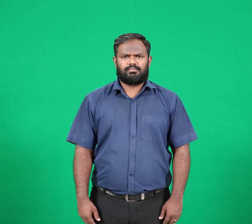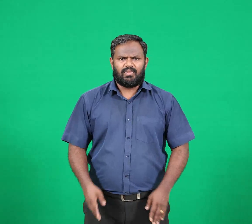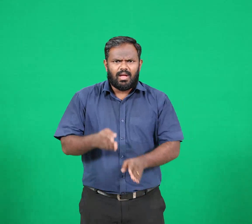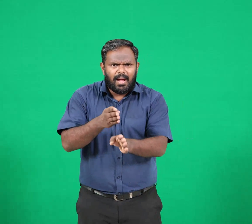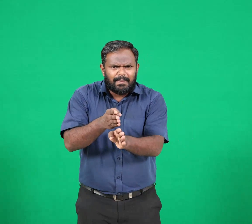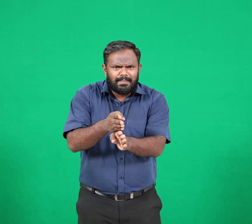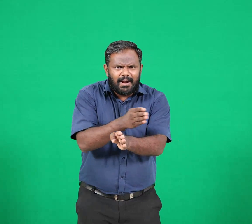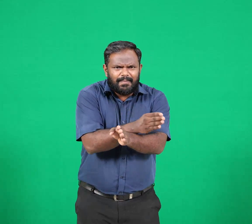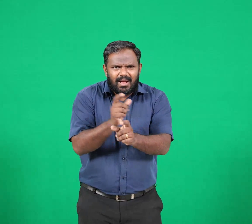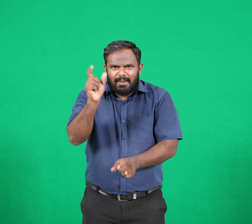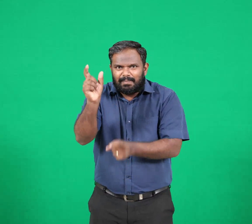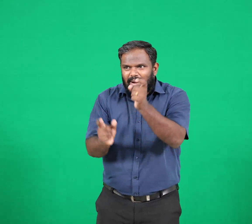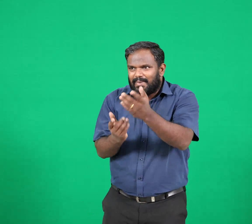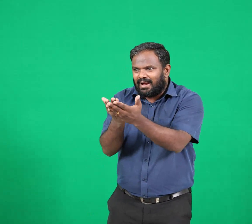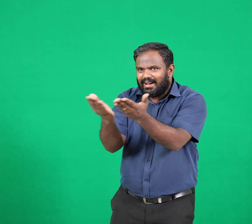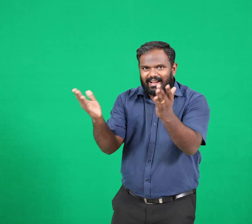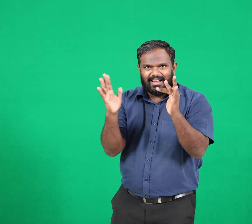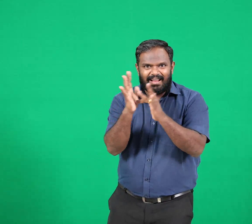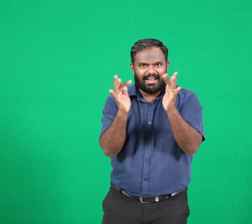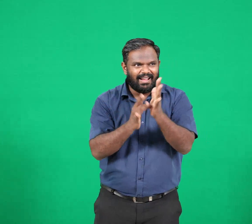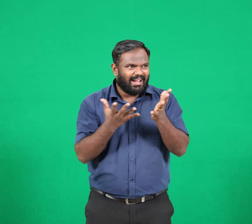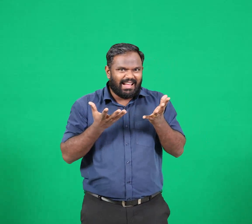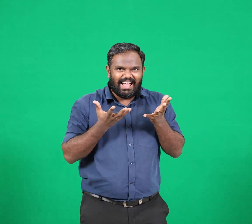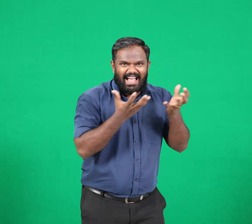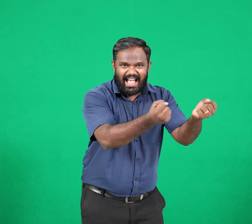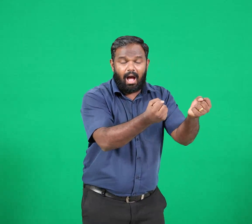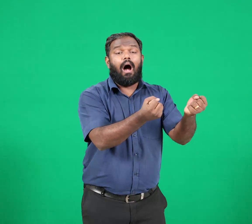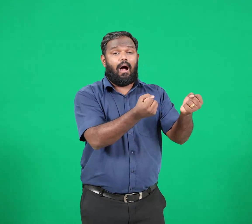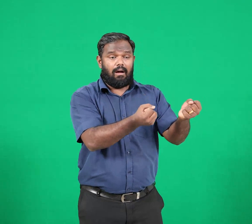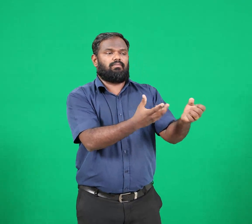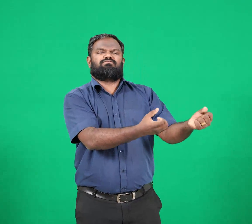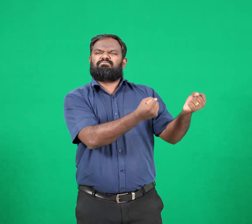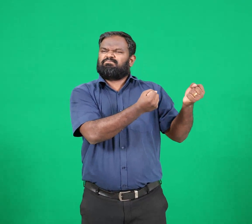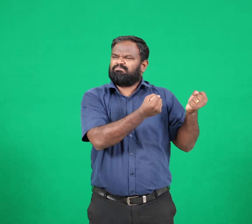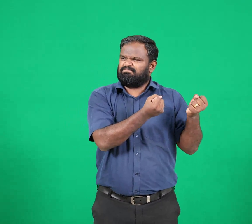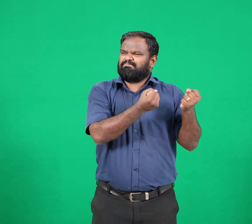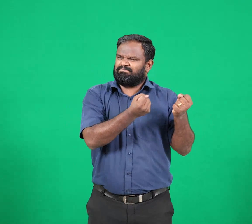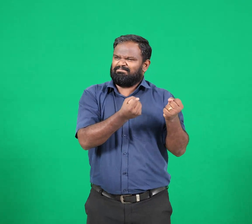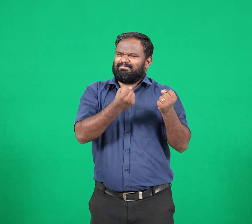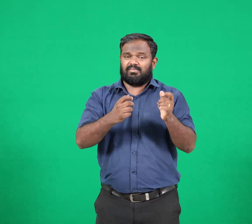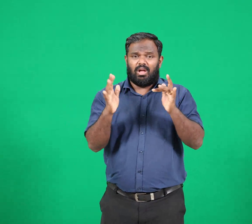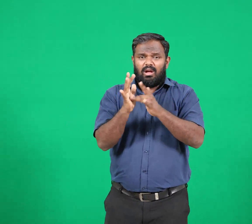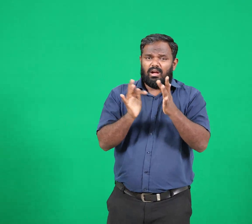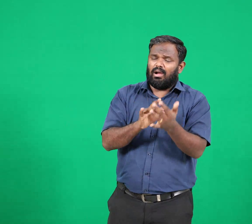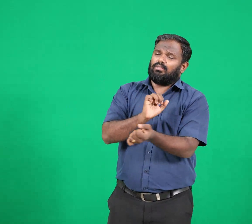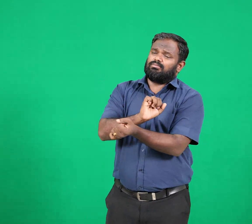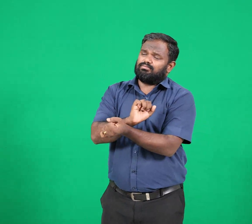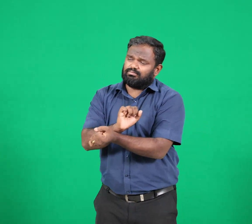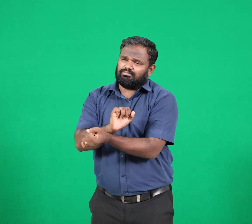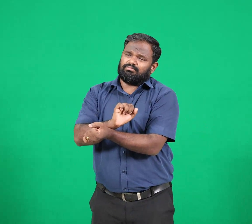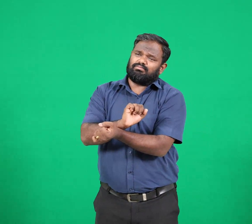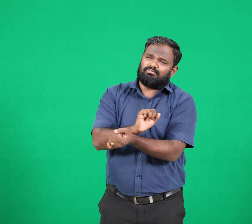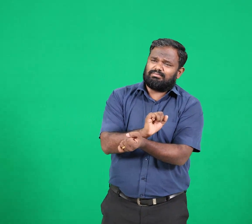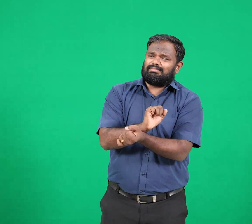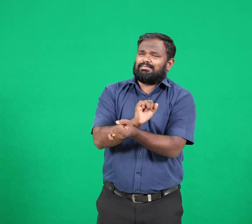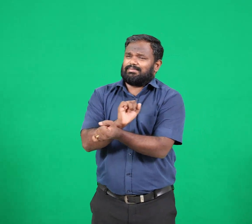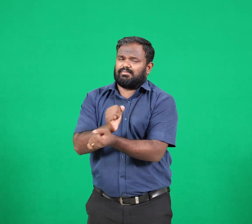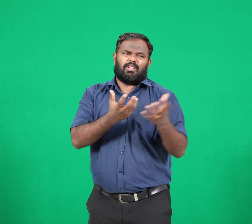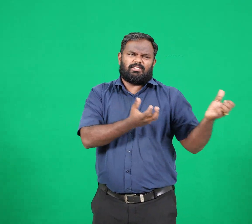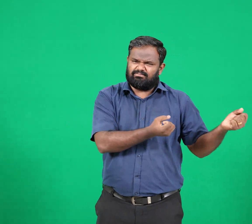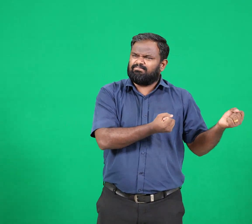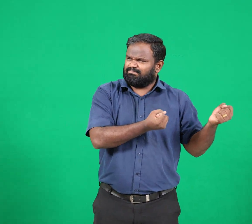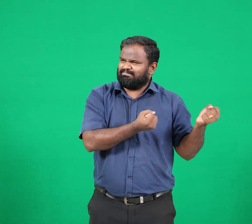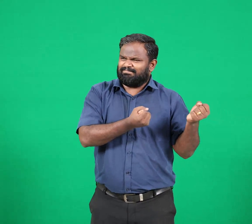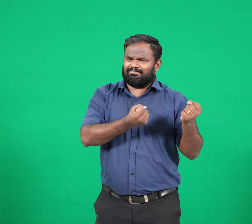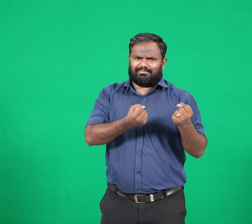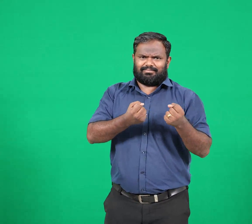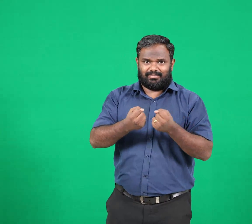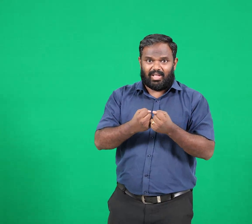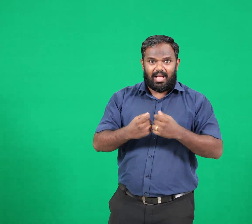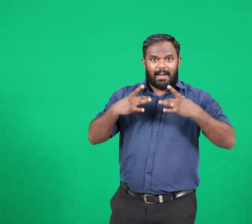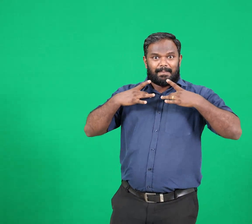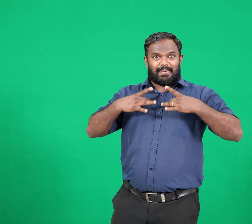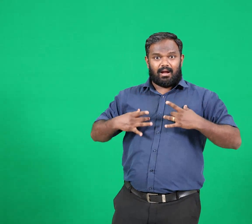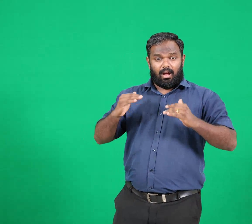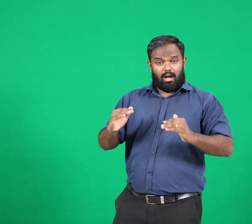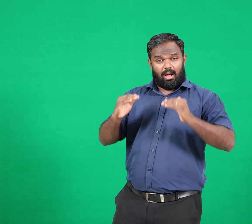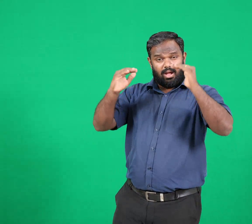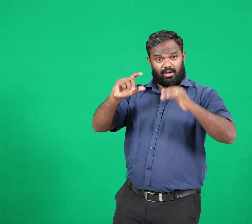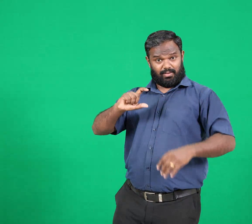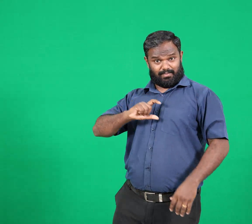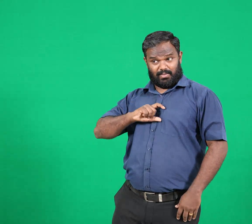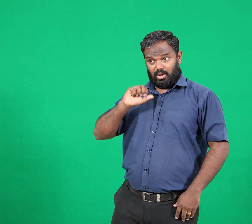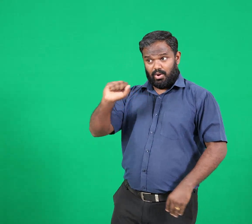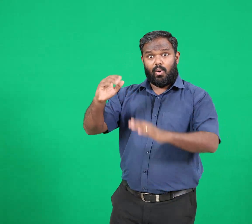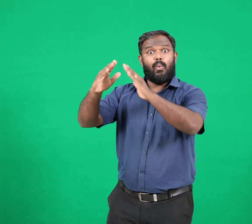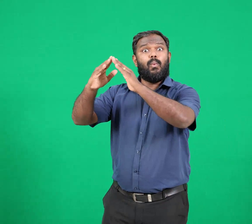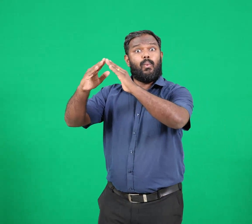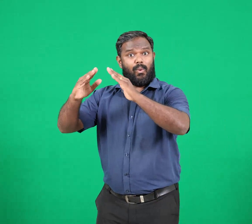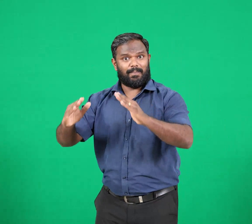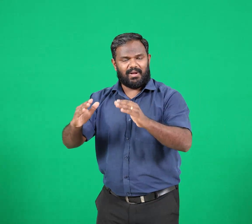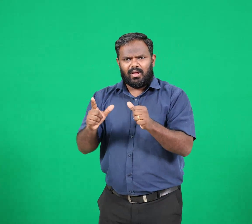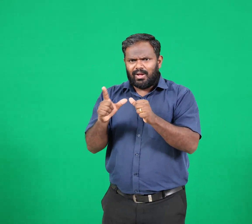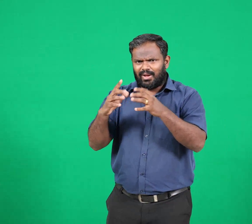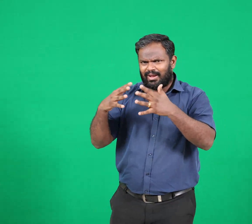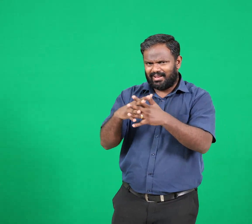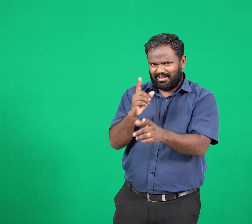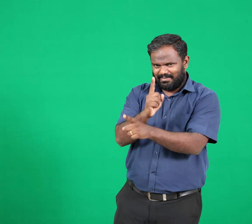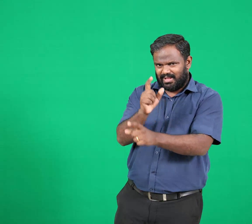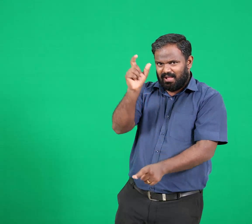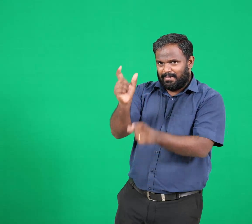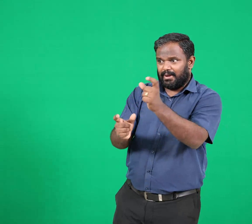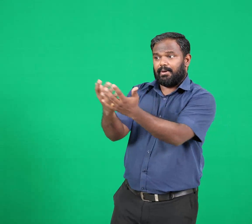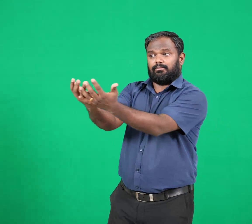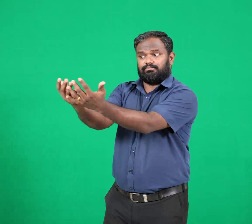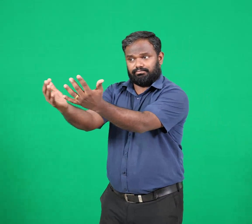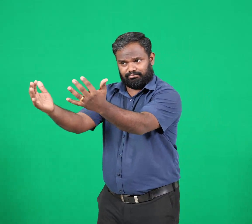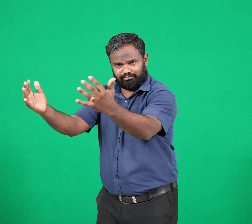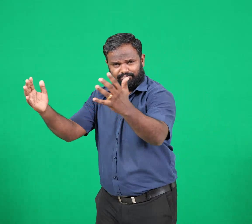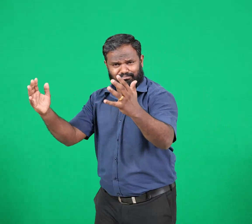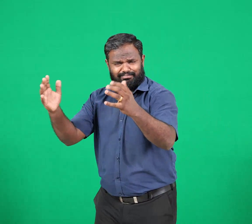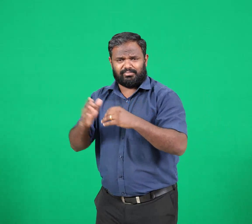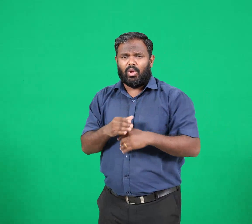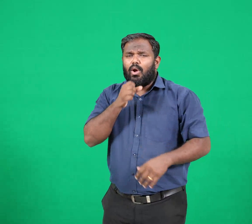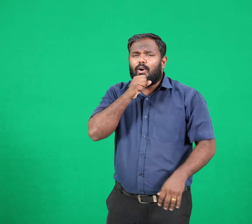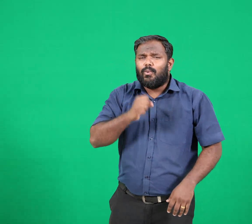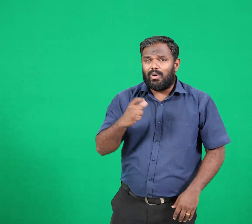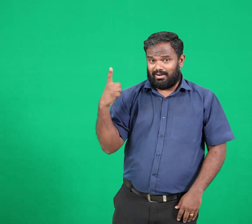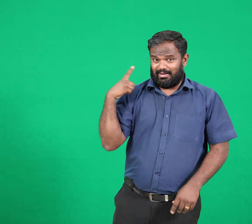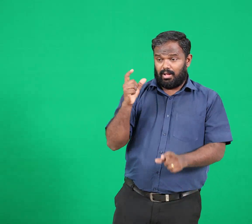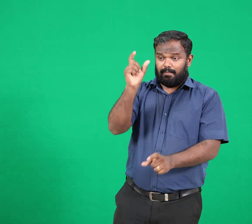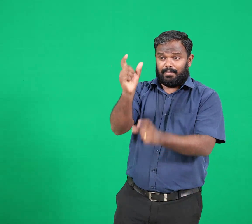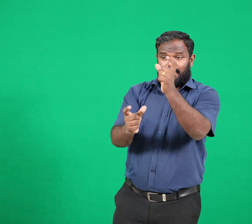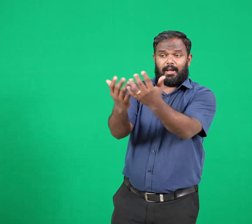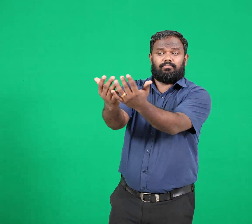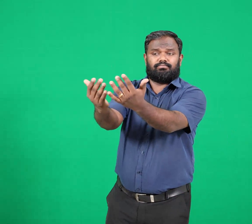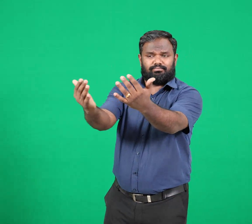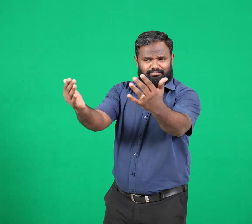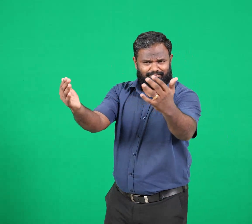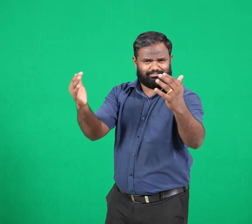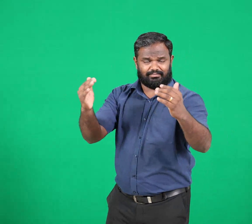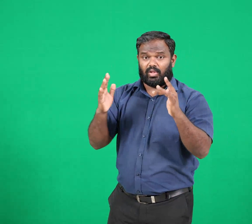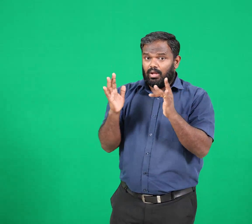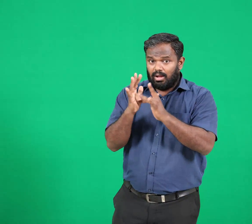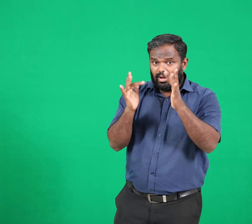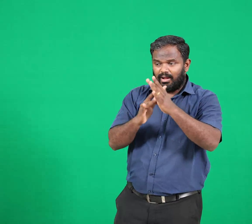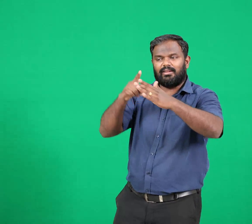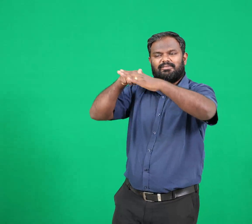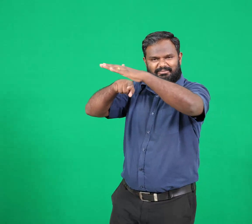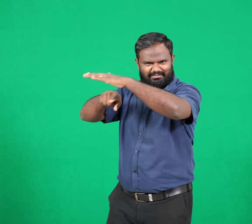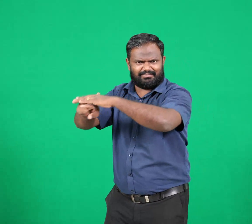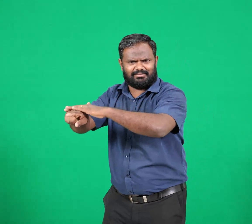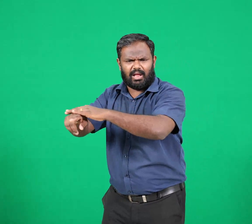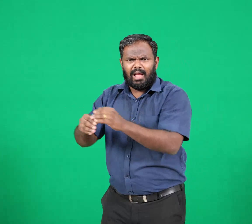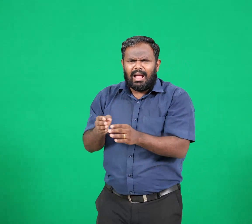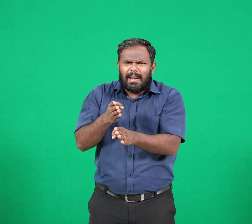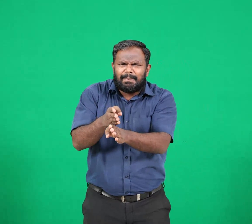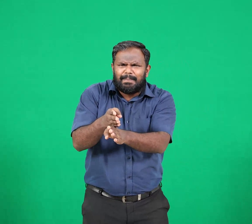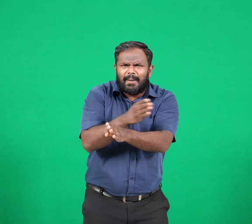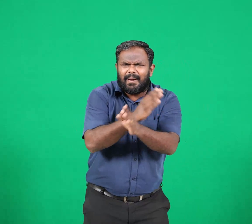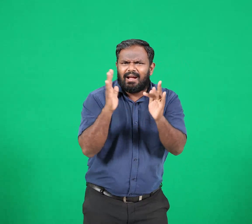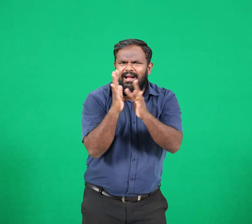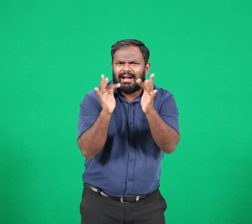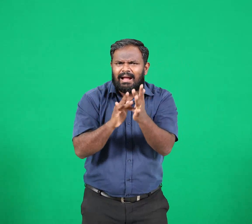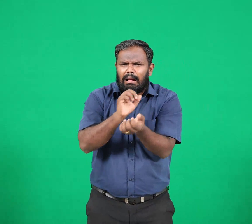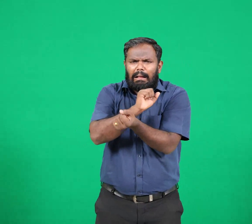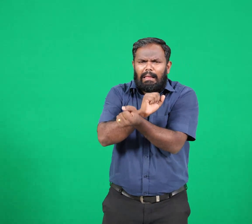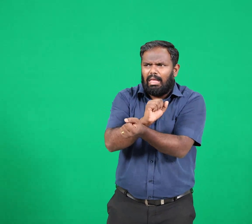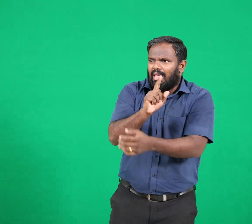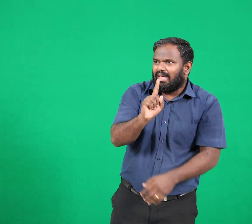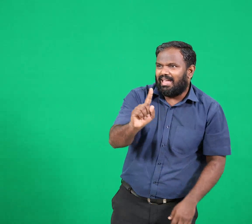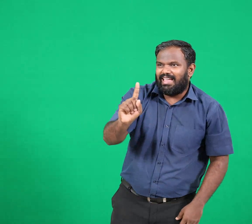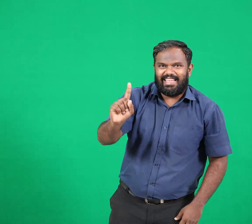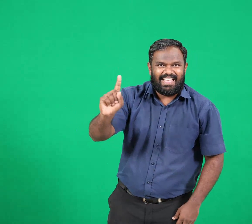Those who had arrested Jesus led Him away to the house of Caiaphas the high priest, where the scribes and elders had gathered.